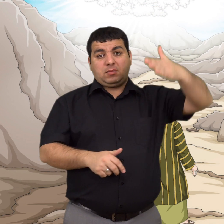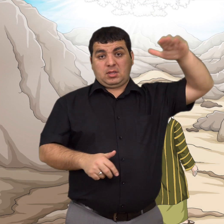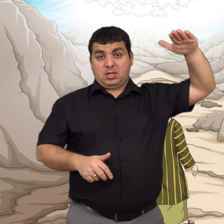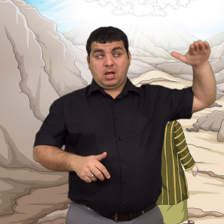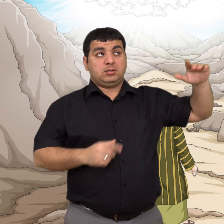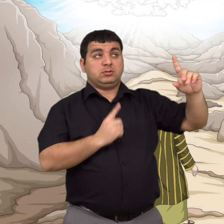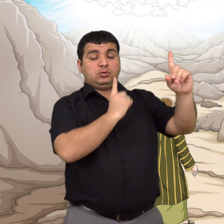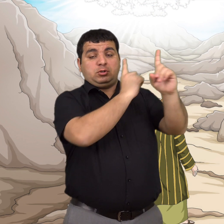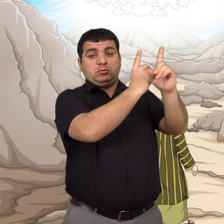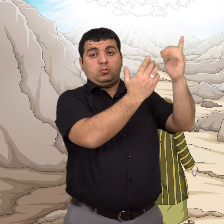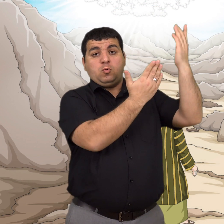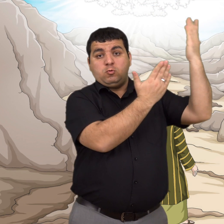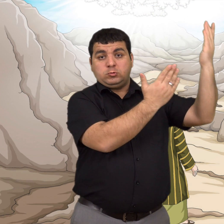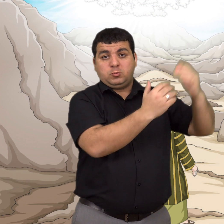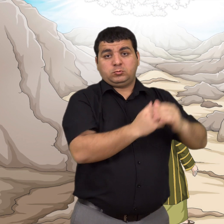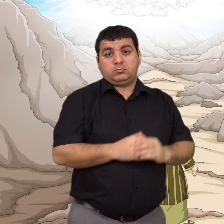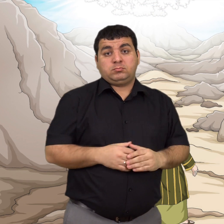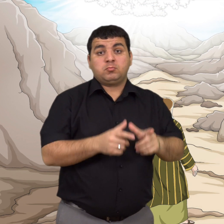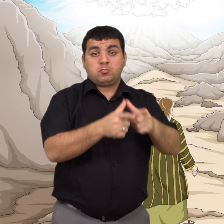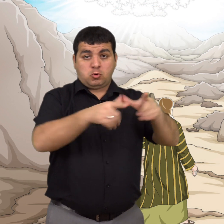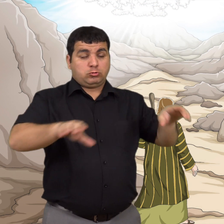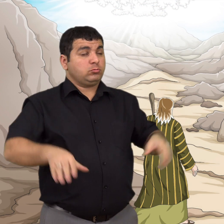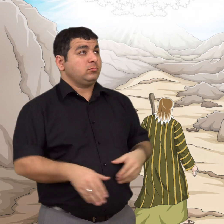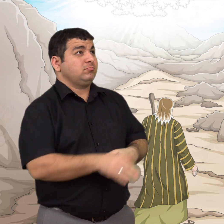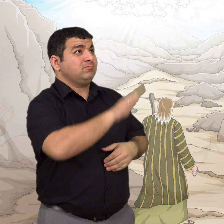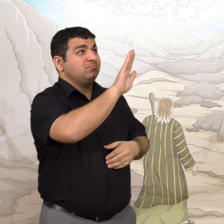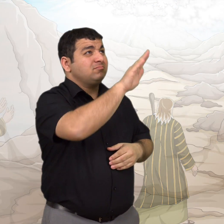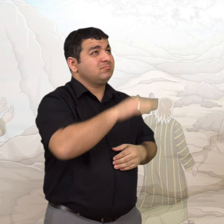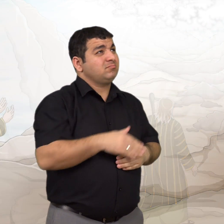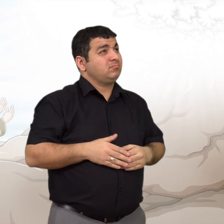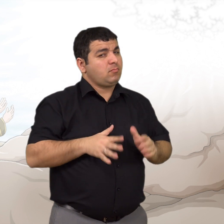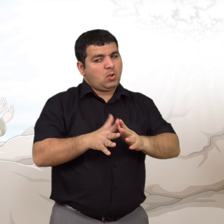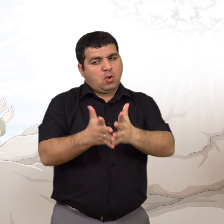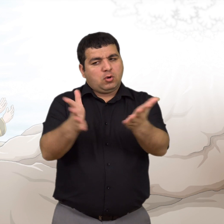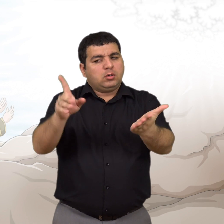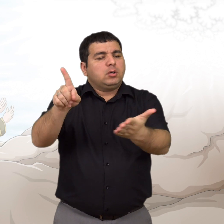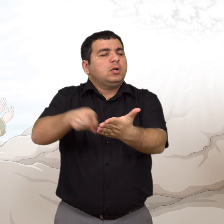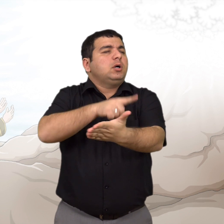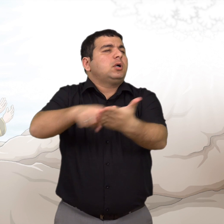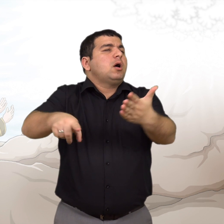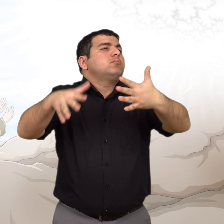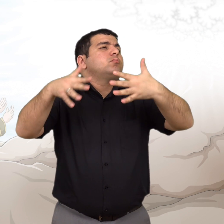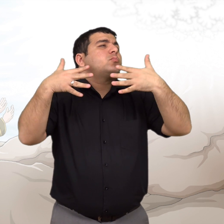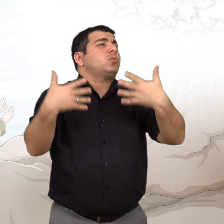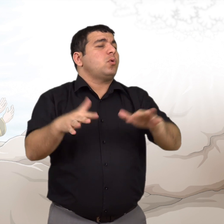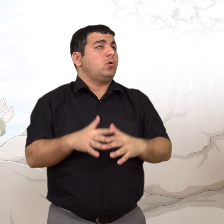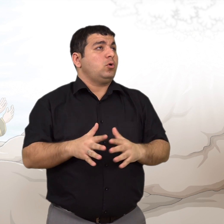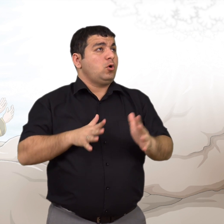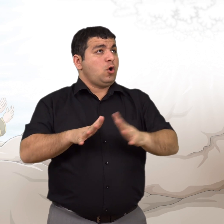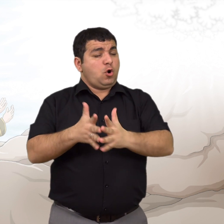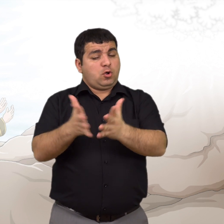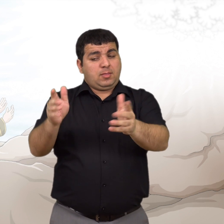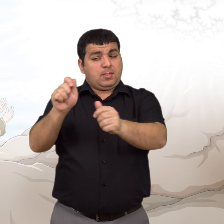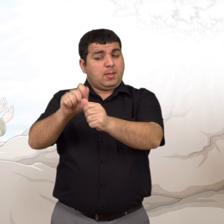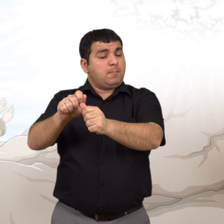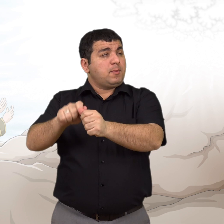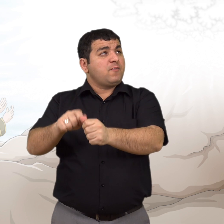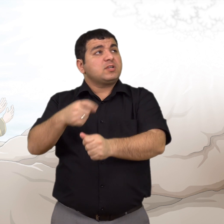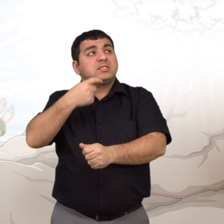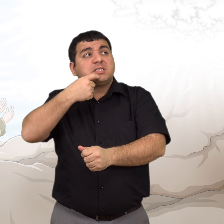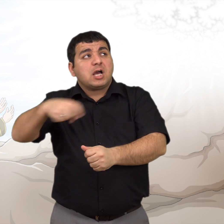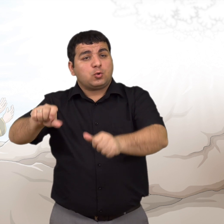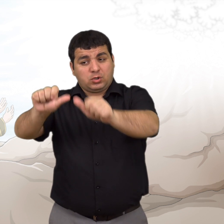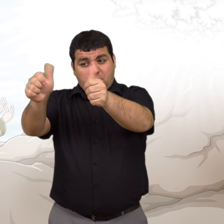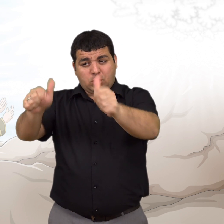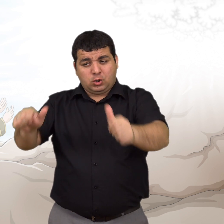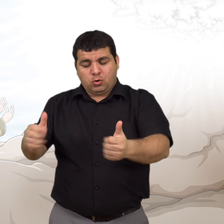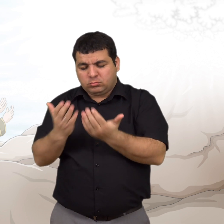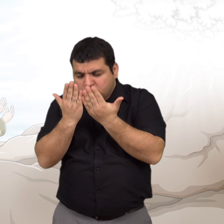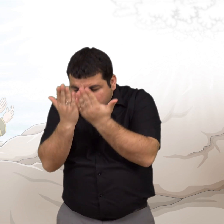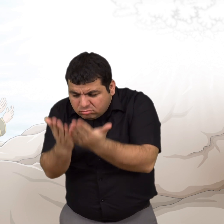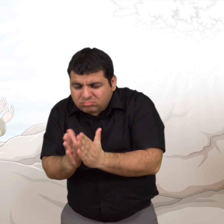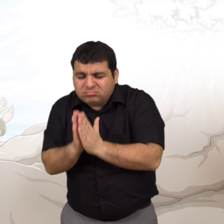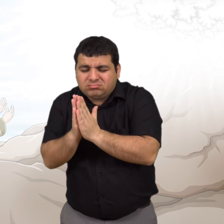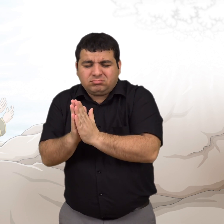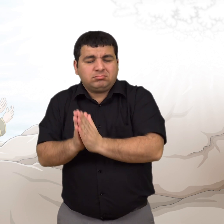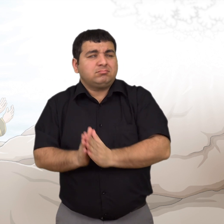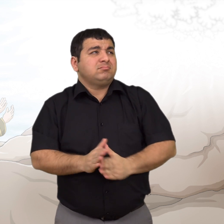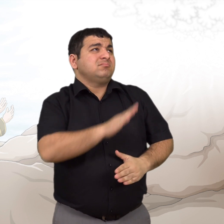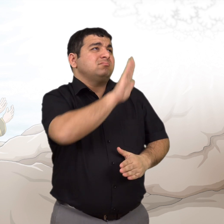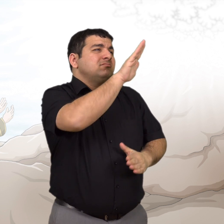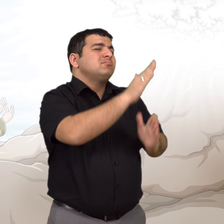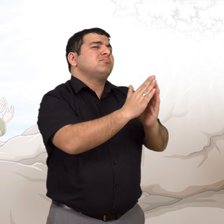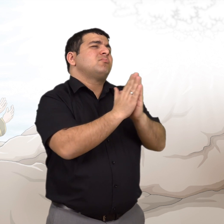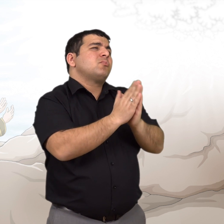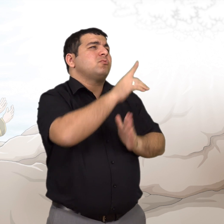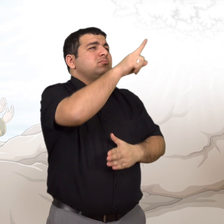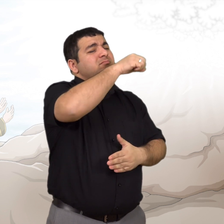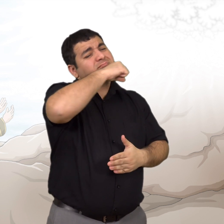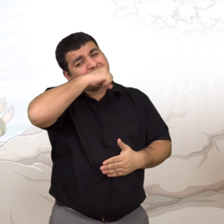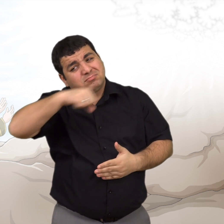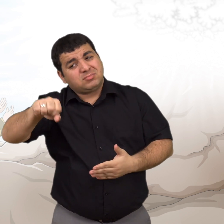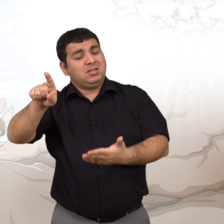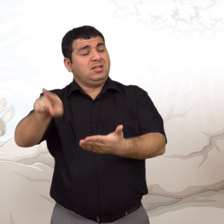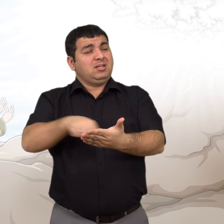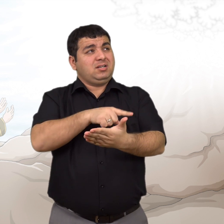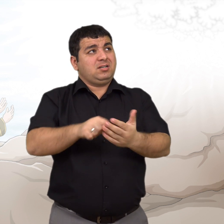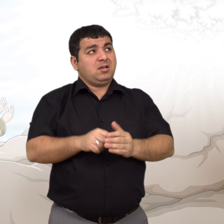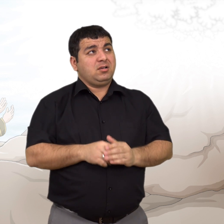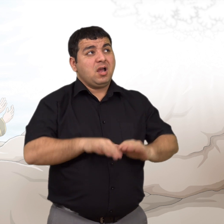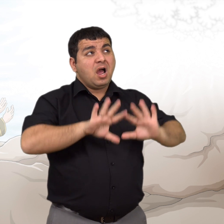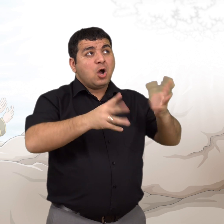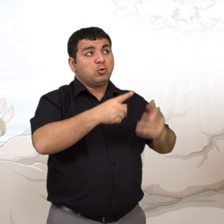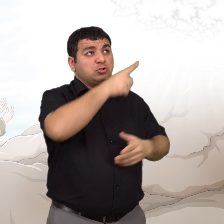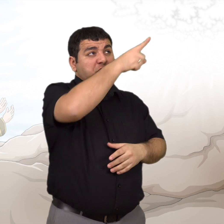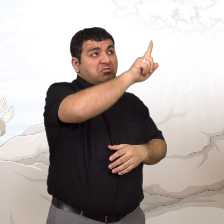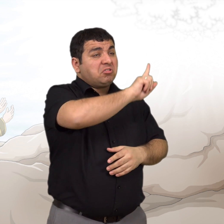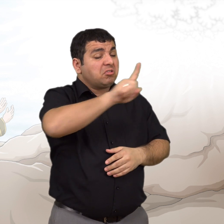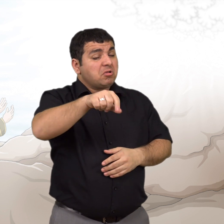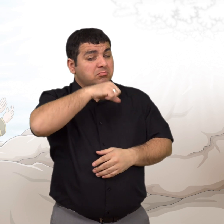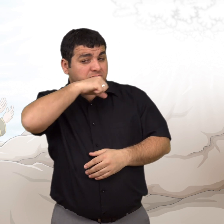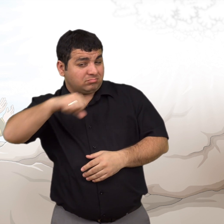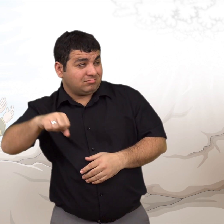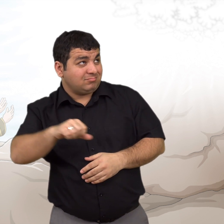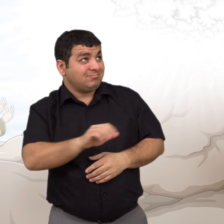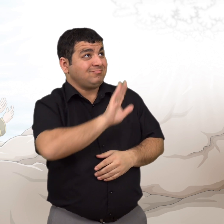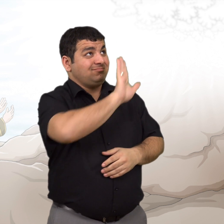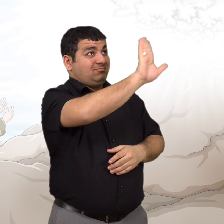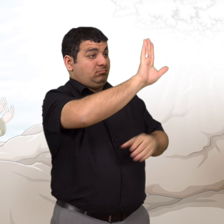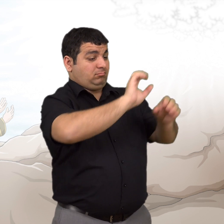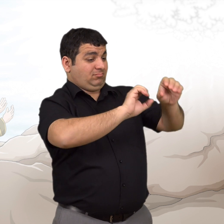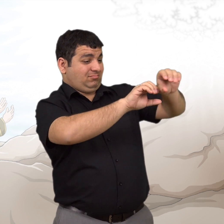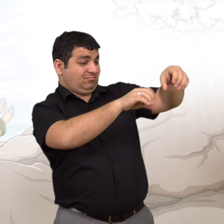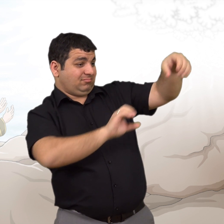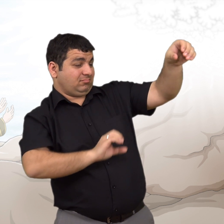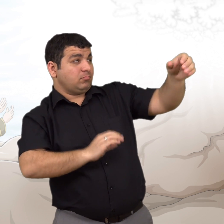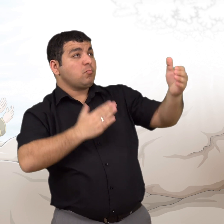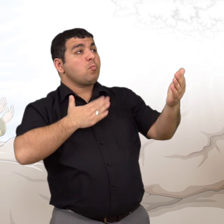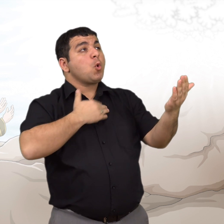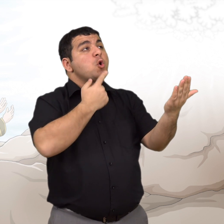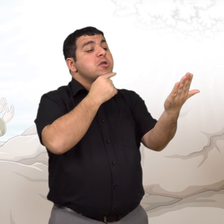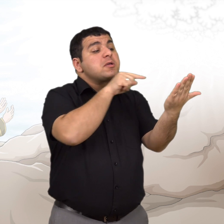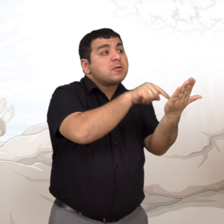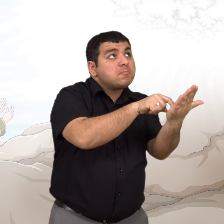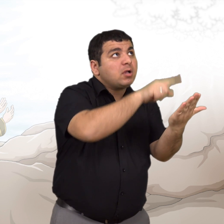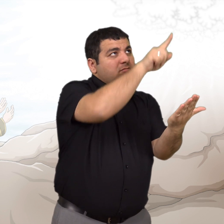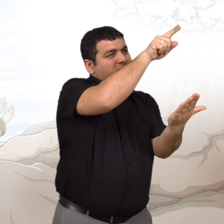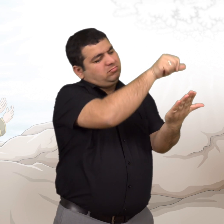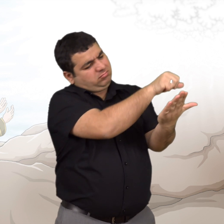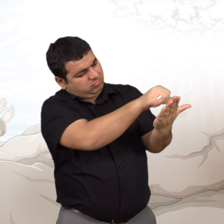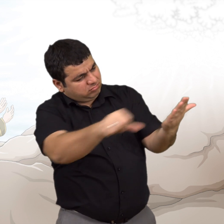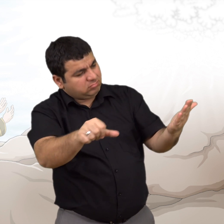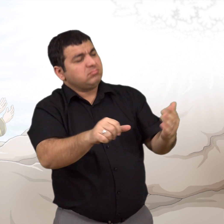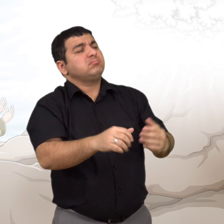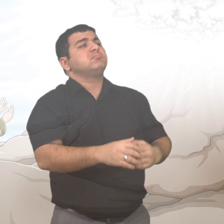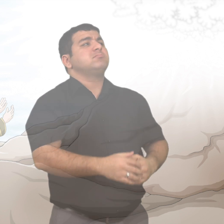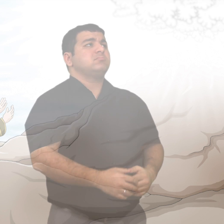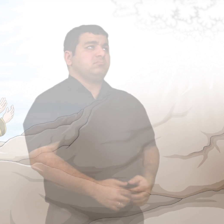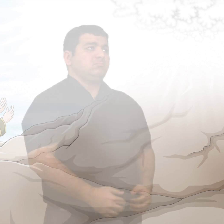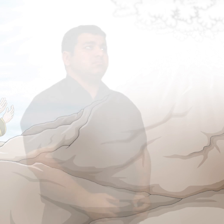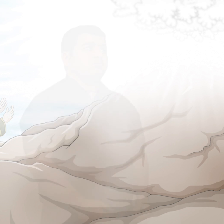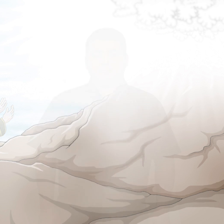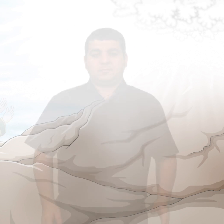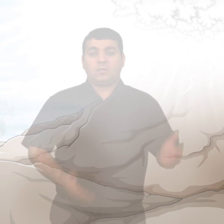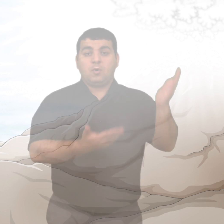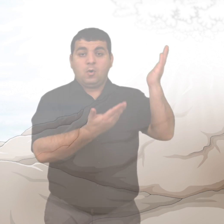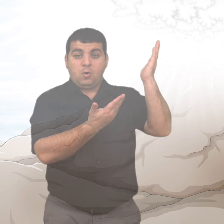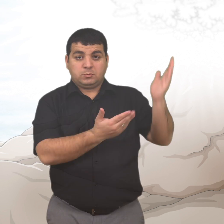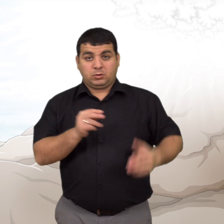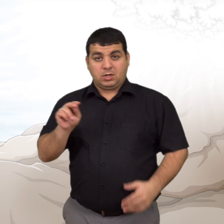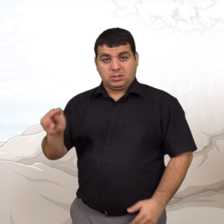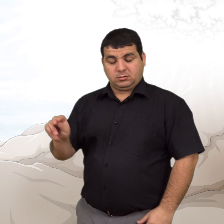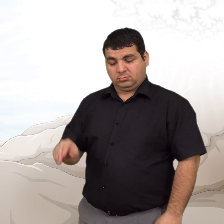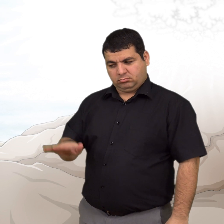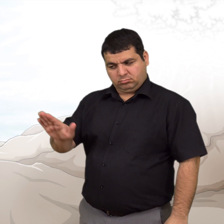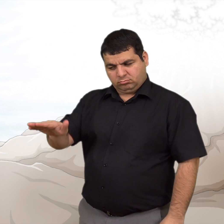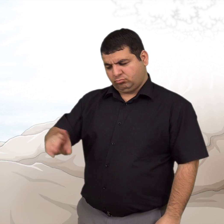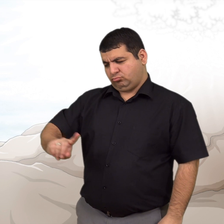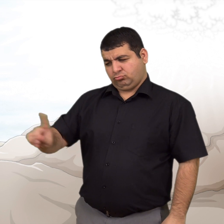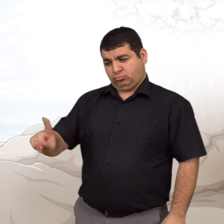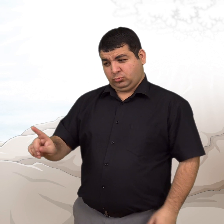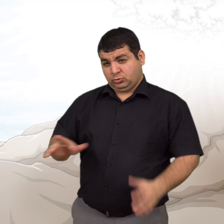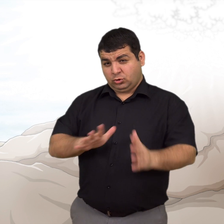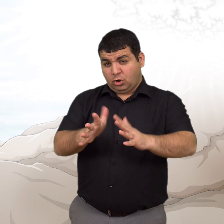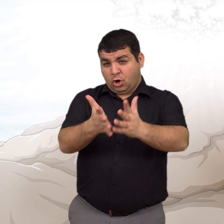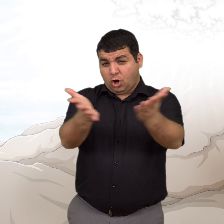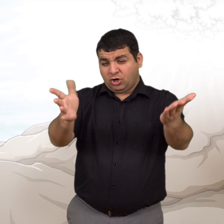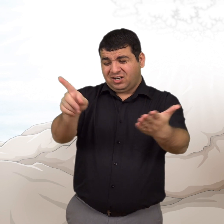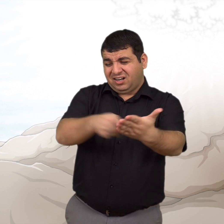So Moses returned to the LORD and said, “Oh, what a great sin these people have committed! They have made gods of gold for themselves. Yet now, if You would only forgive their sin....